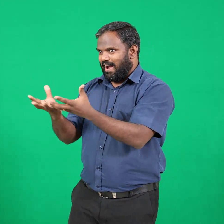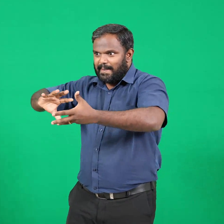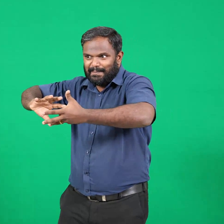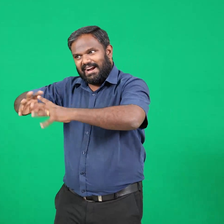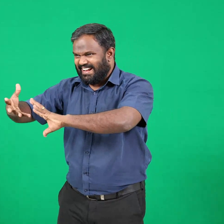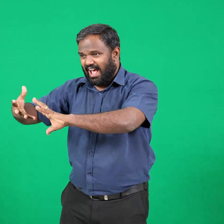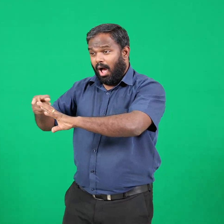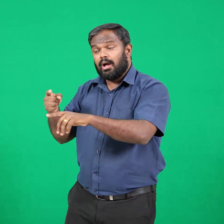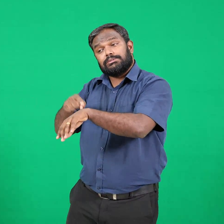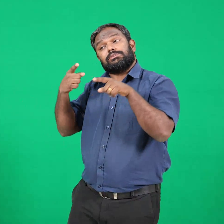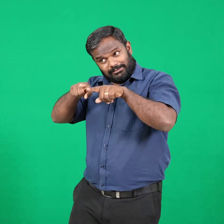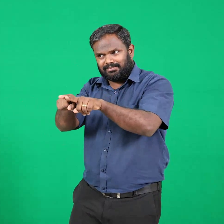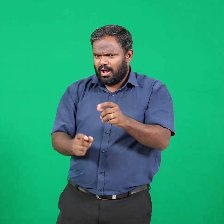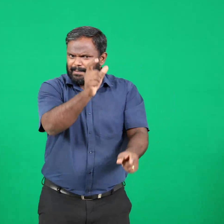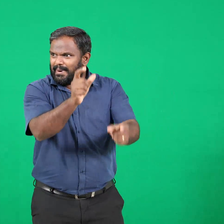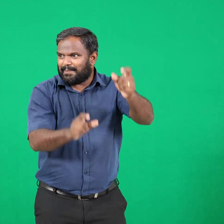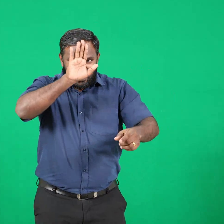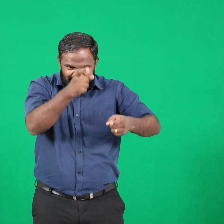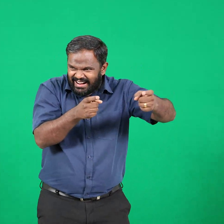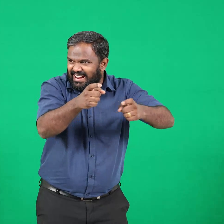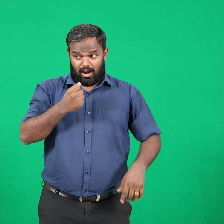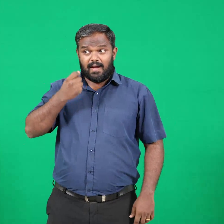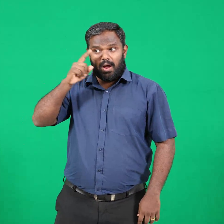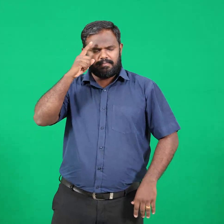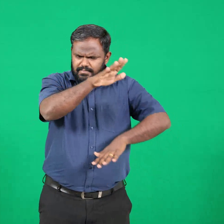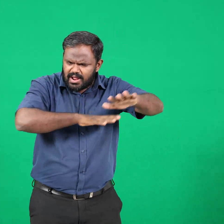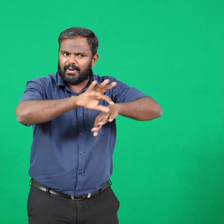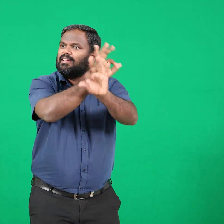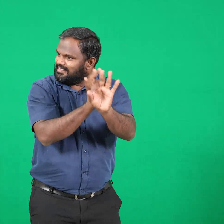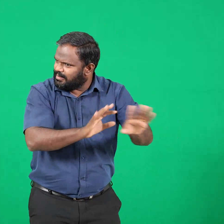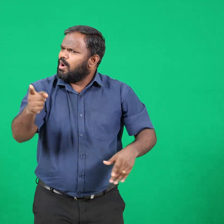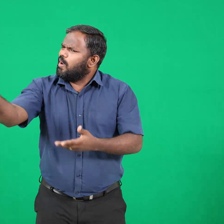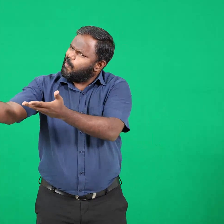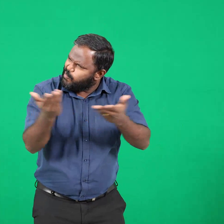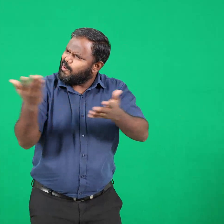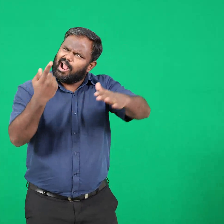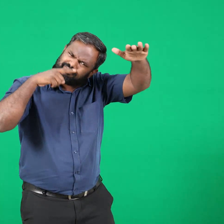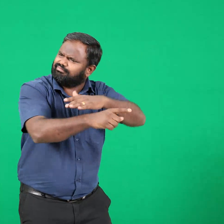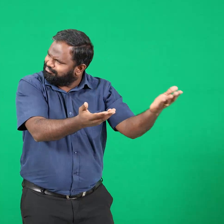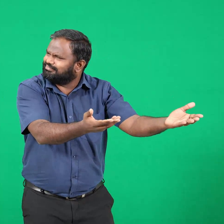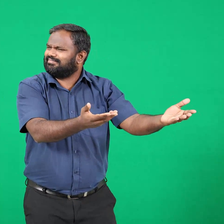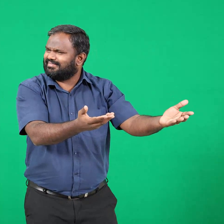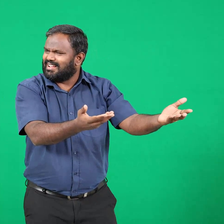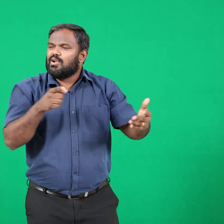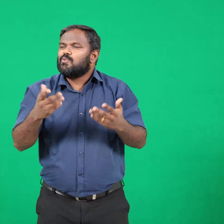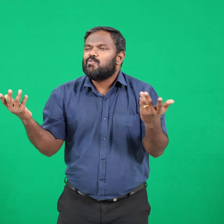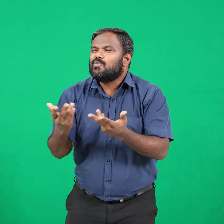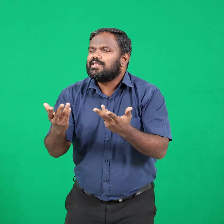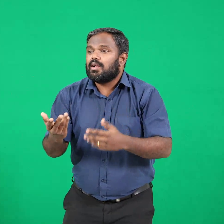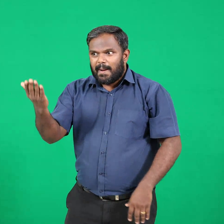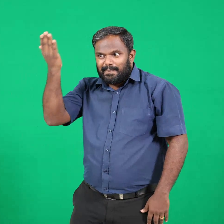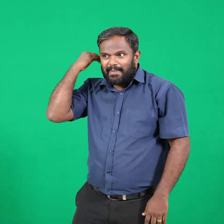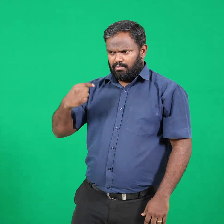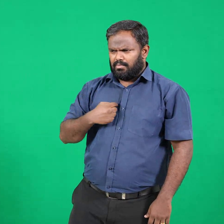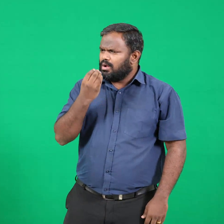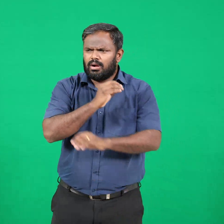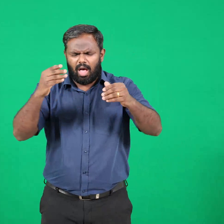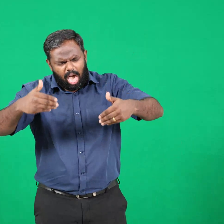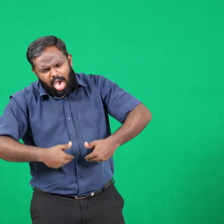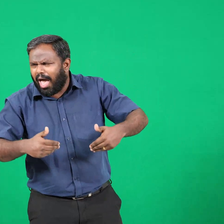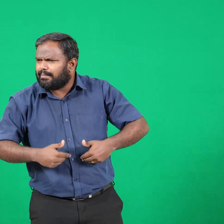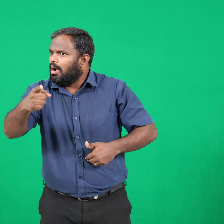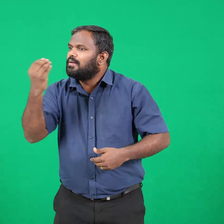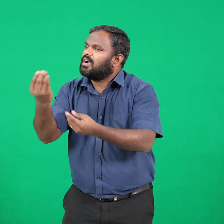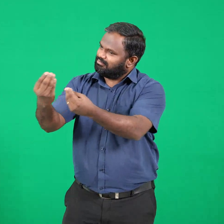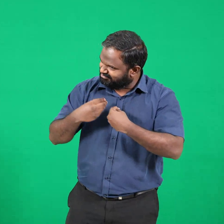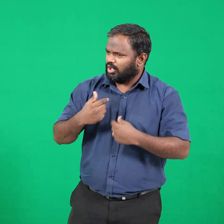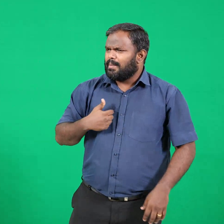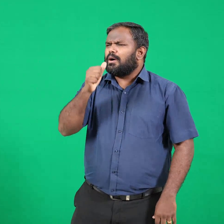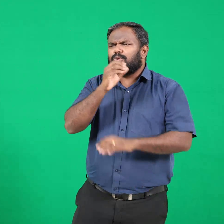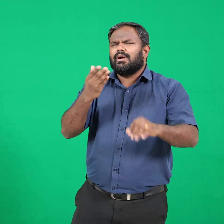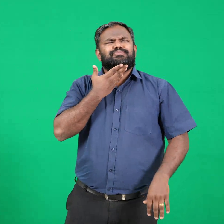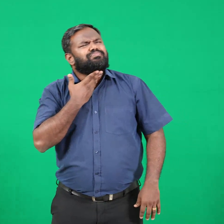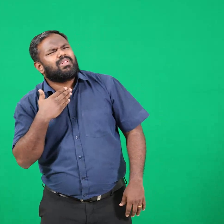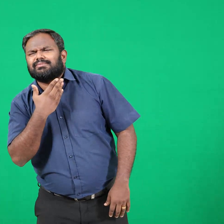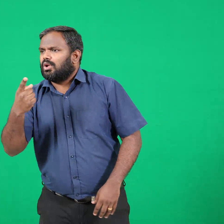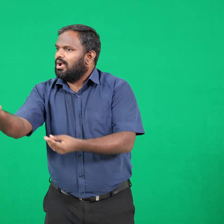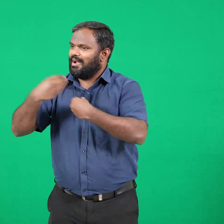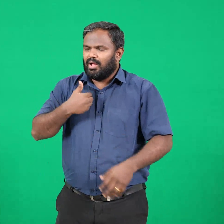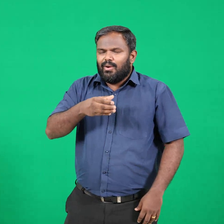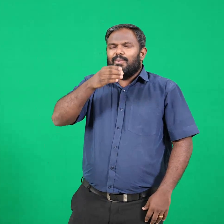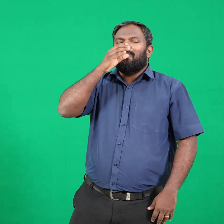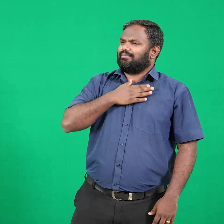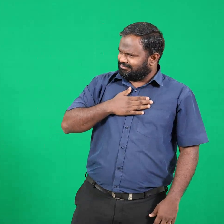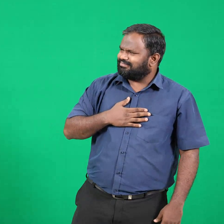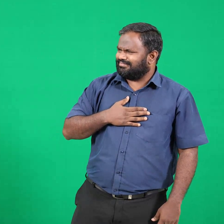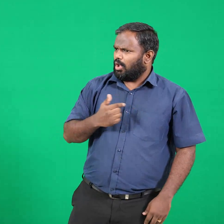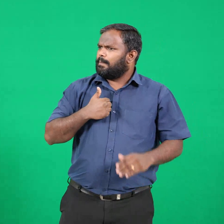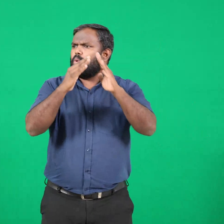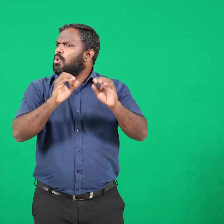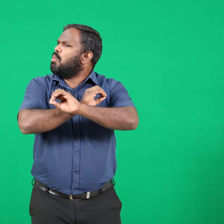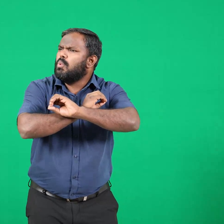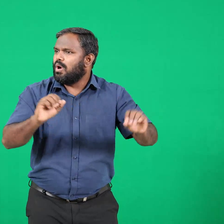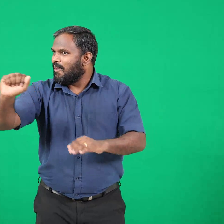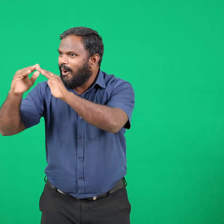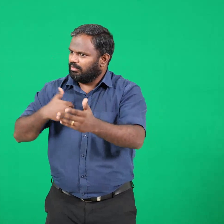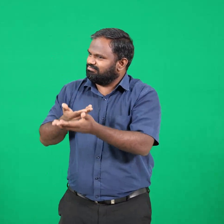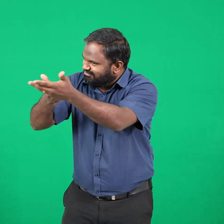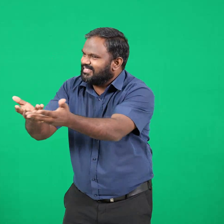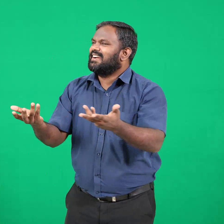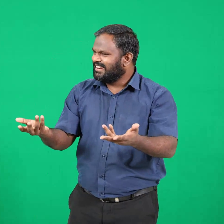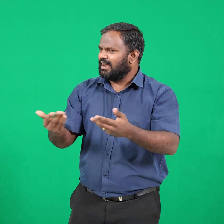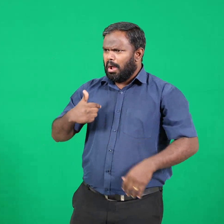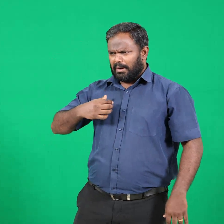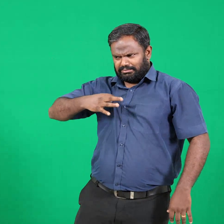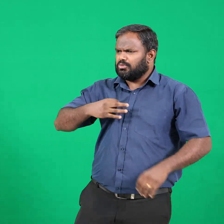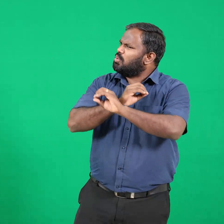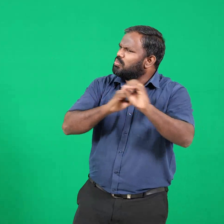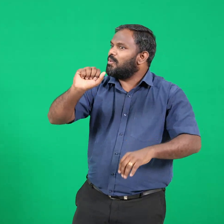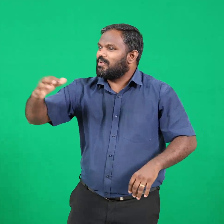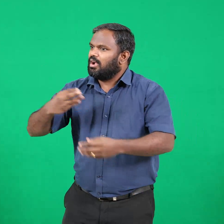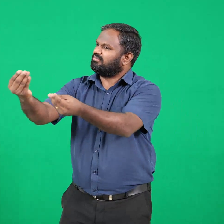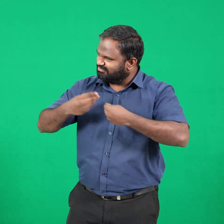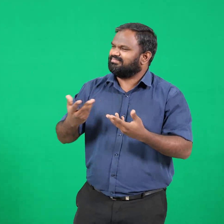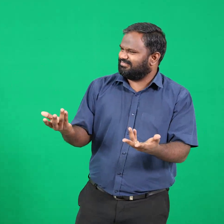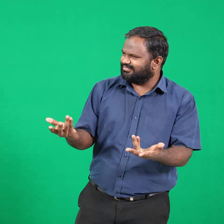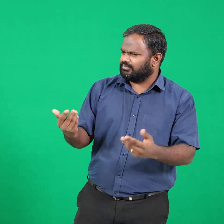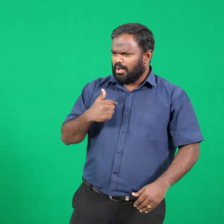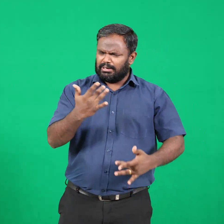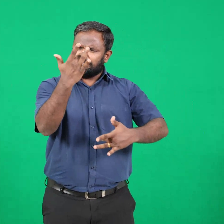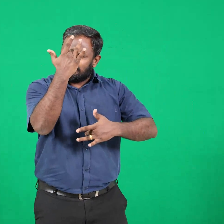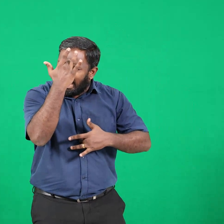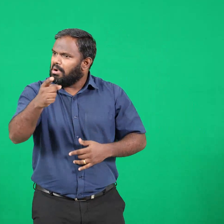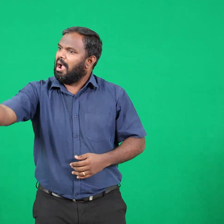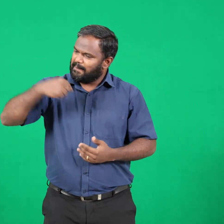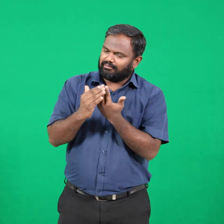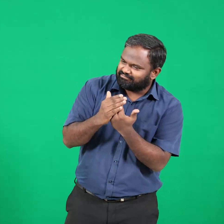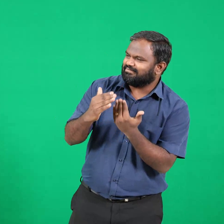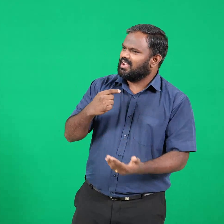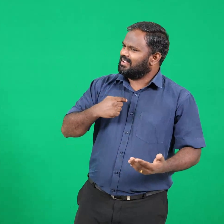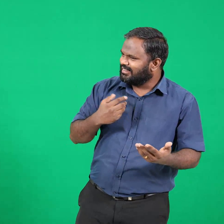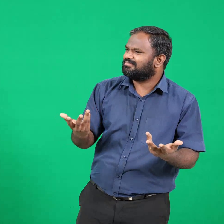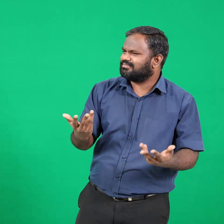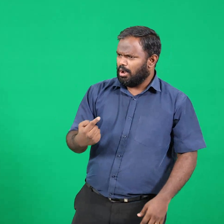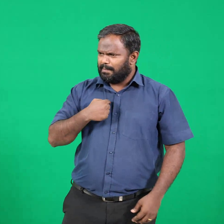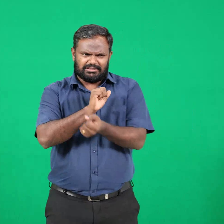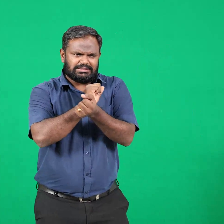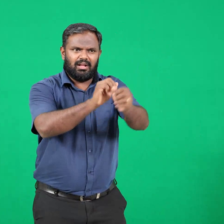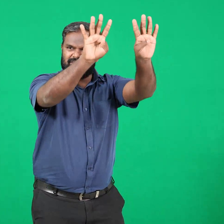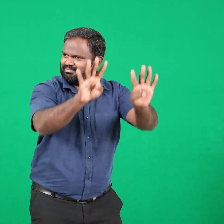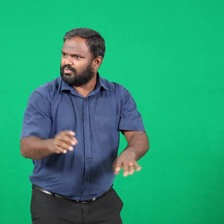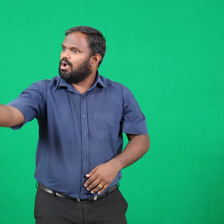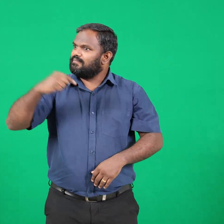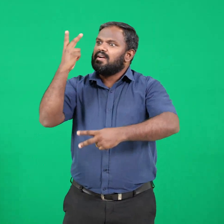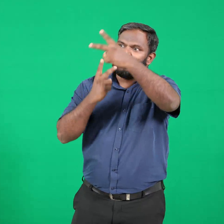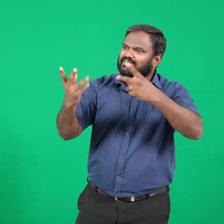For I was hungry and you gave Me something to eat, I was thirsty and you gave Me something to drink, I was a stranger and you took Me in, I was naked and you clothed Me, I was sick and you looked after Me, I was in prison and you visited Me.'